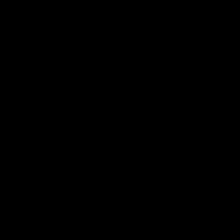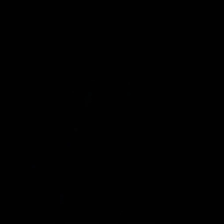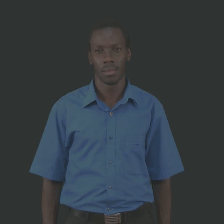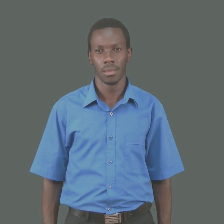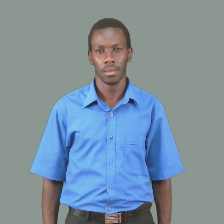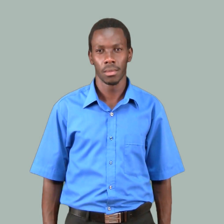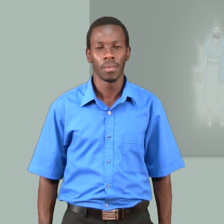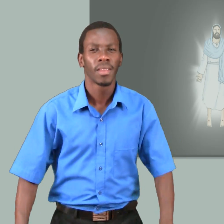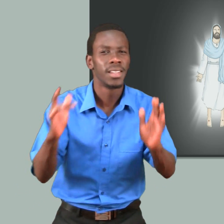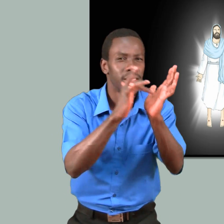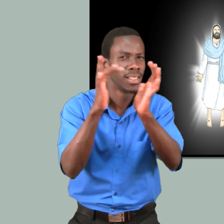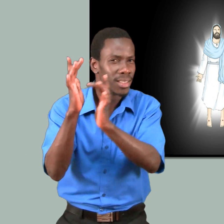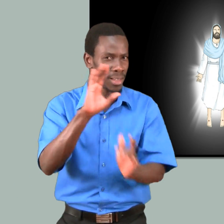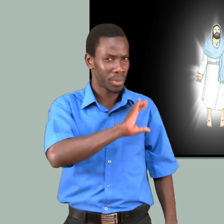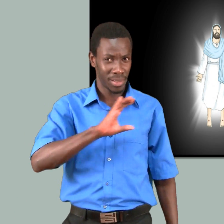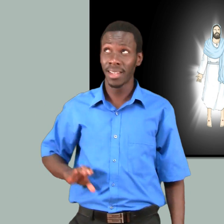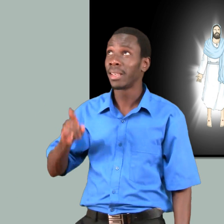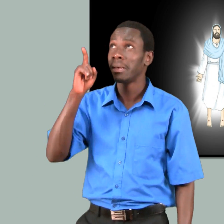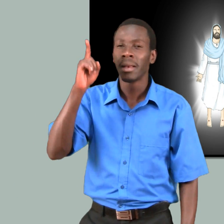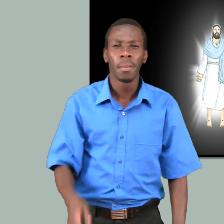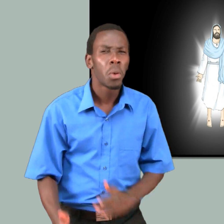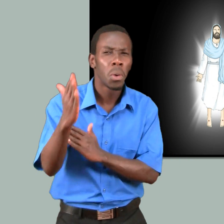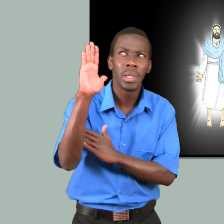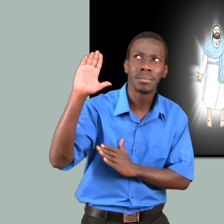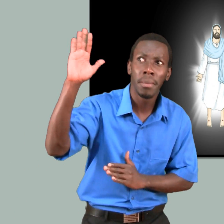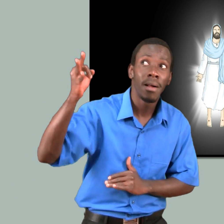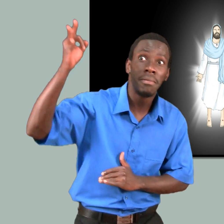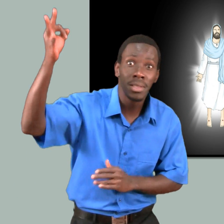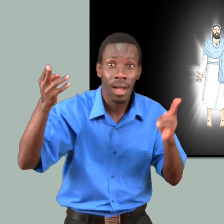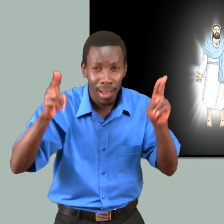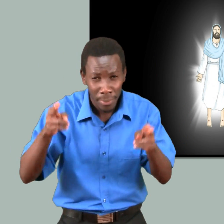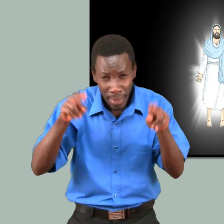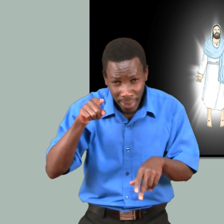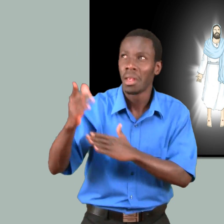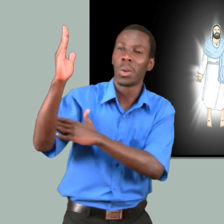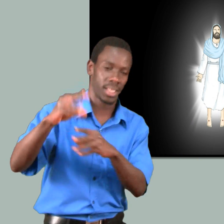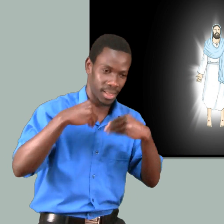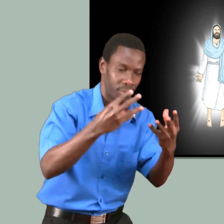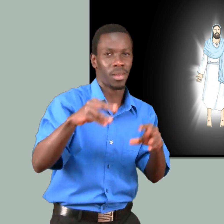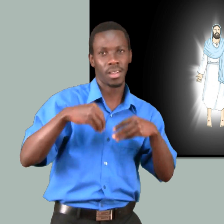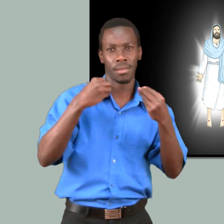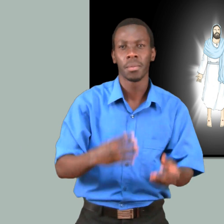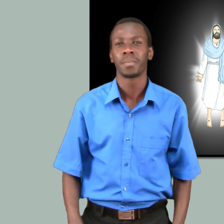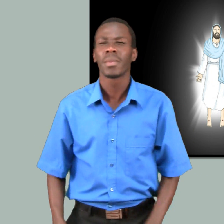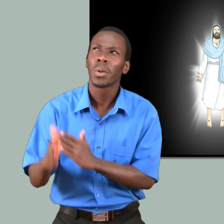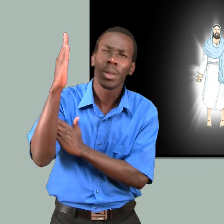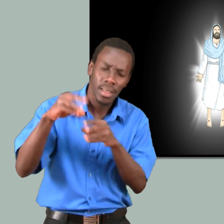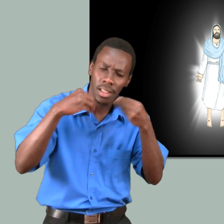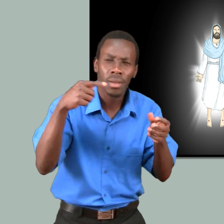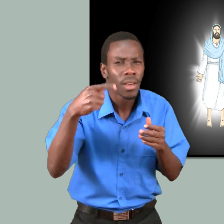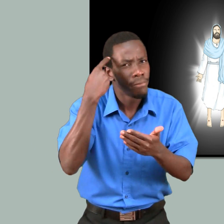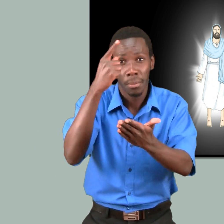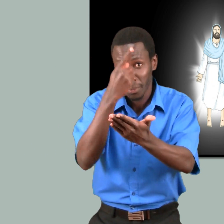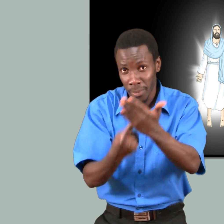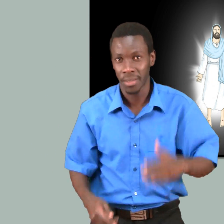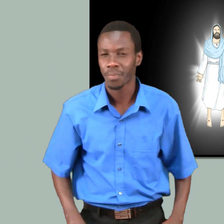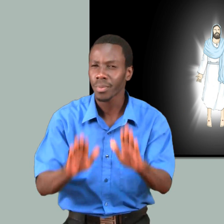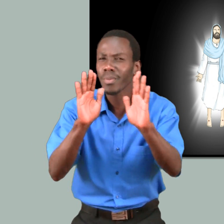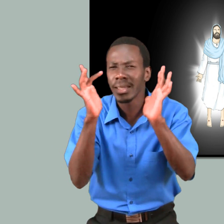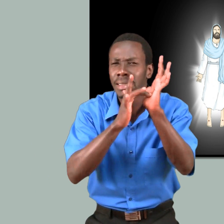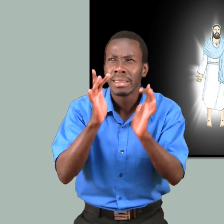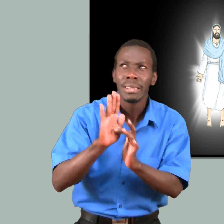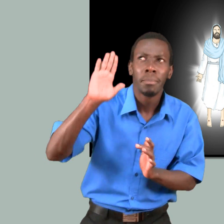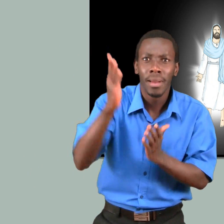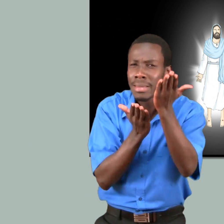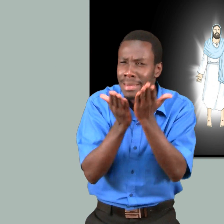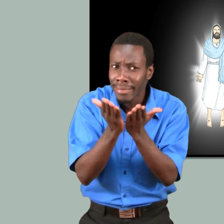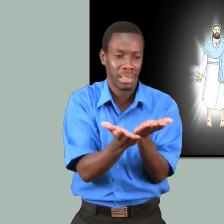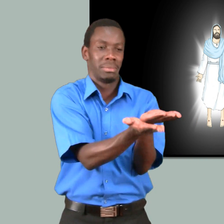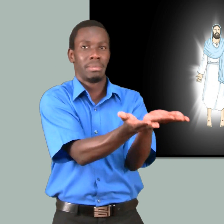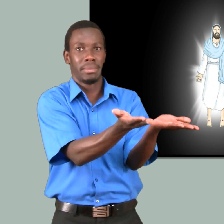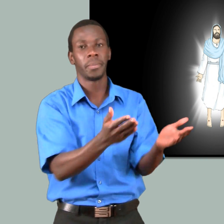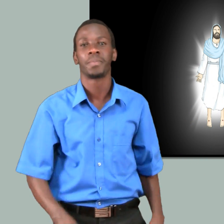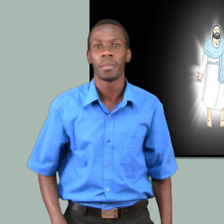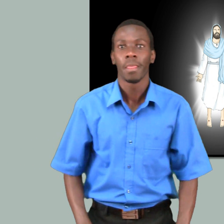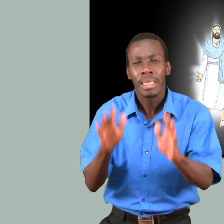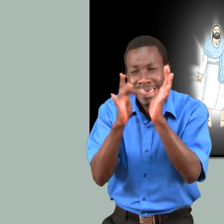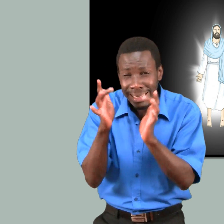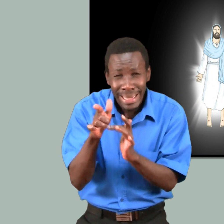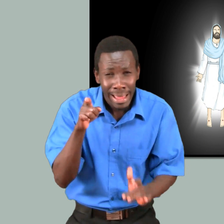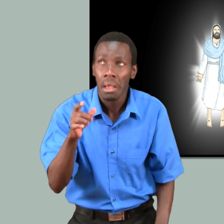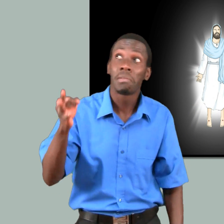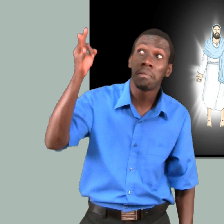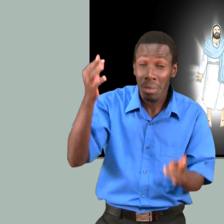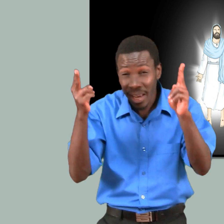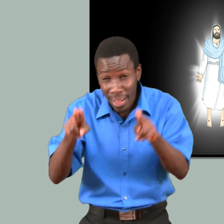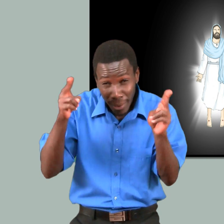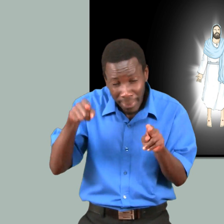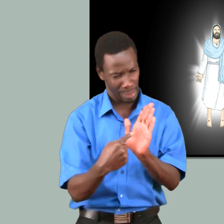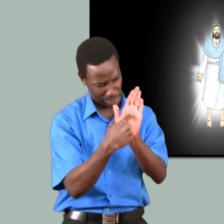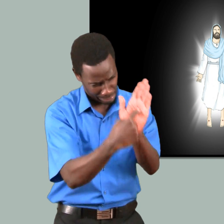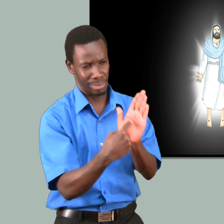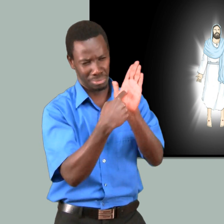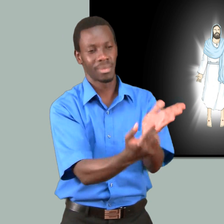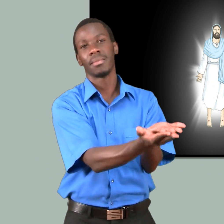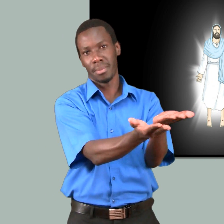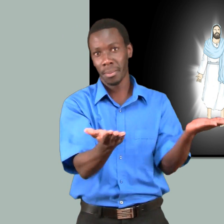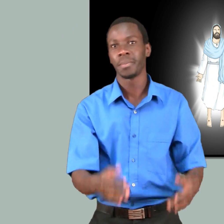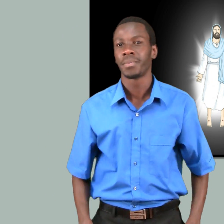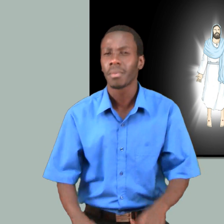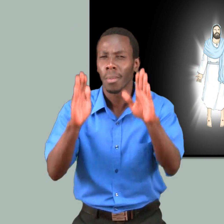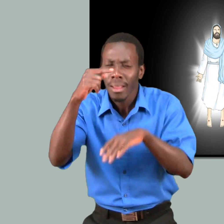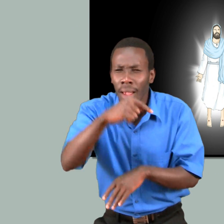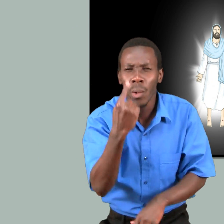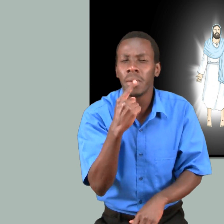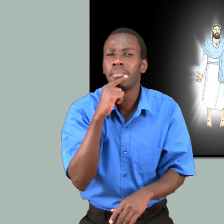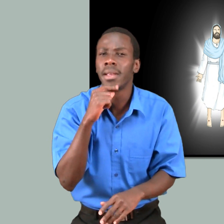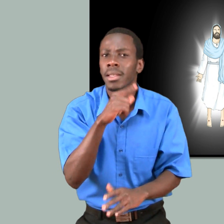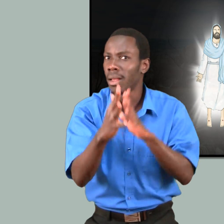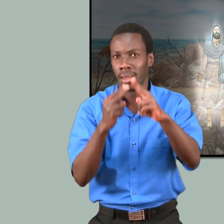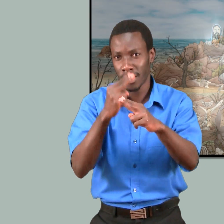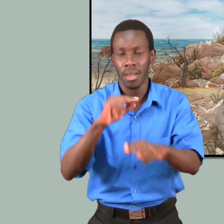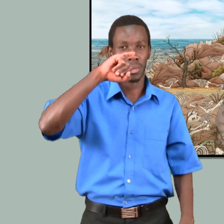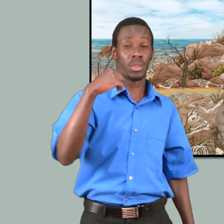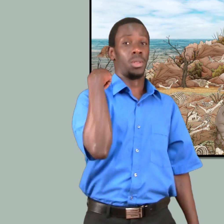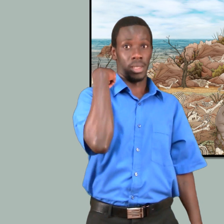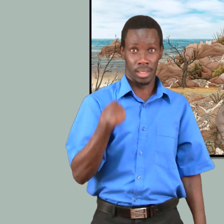This is the revelation of Jesus Christ, which God gave Him to show His servants what must soon come to pass.